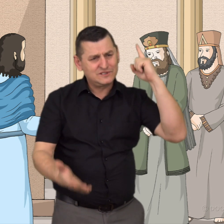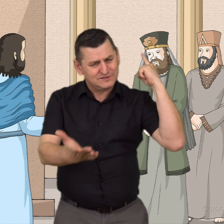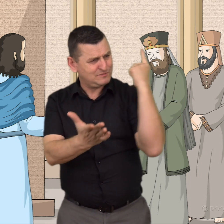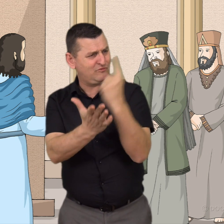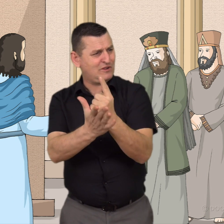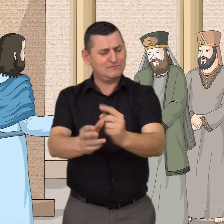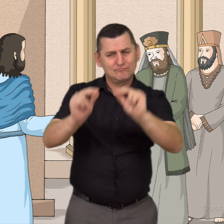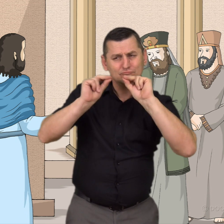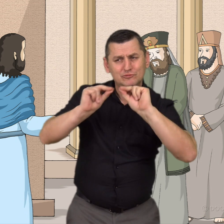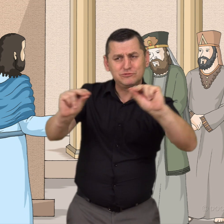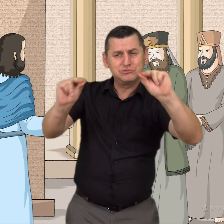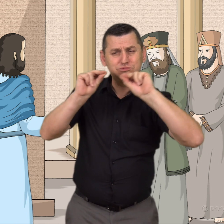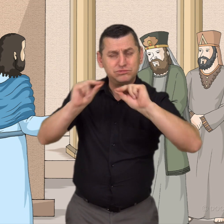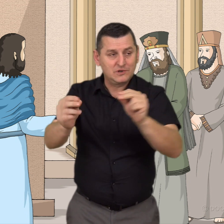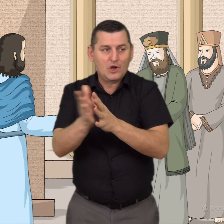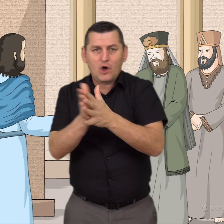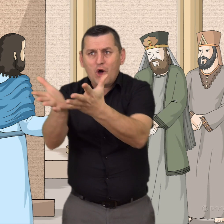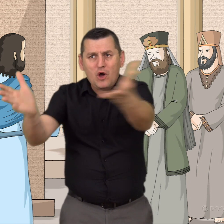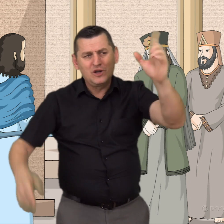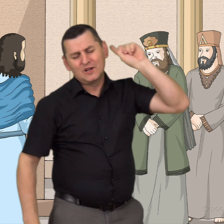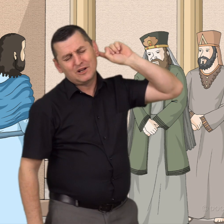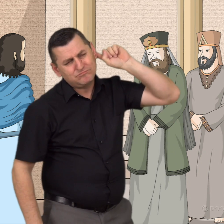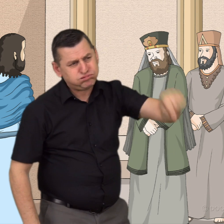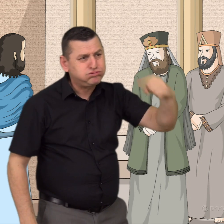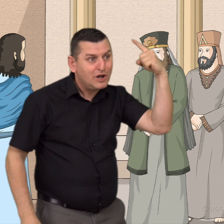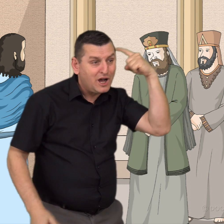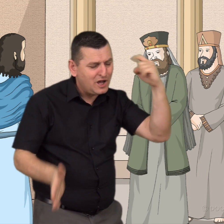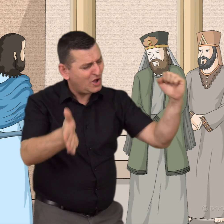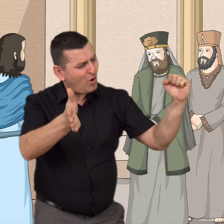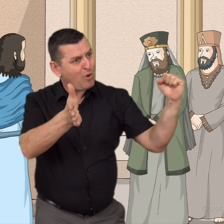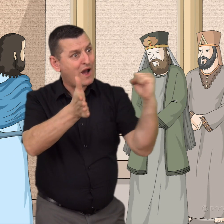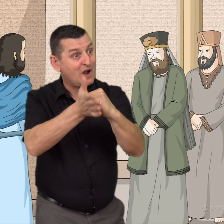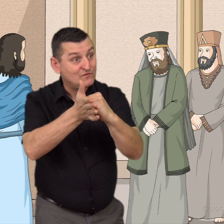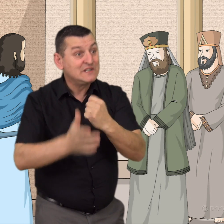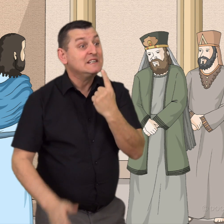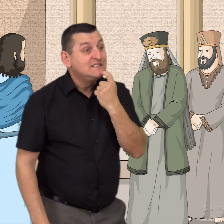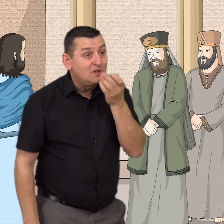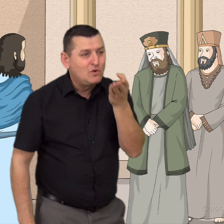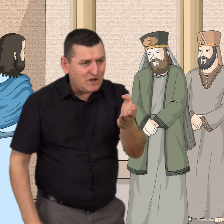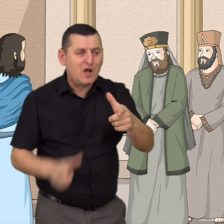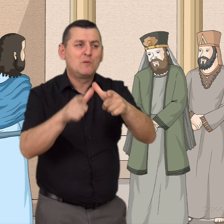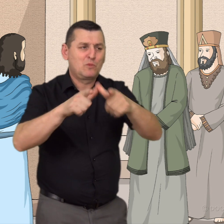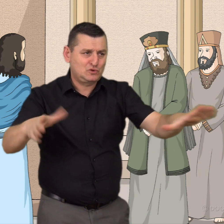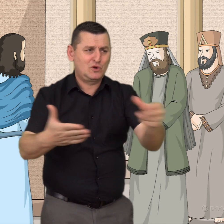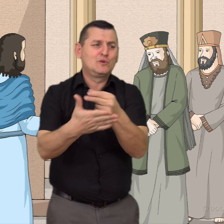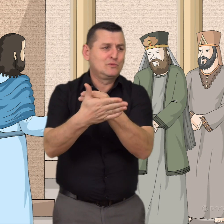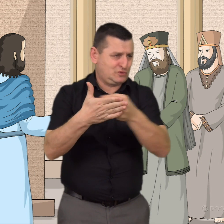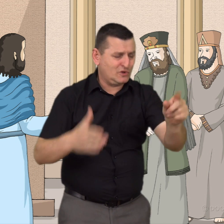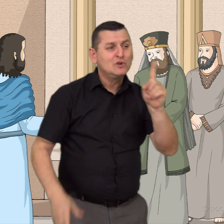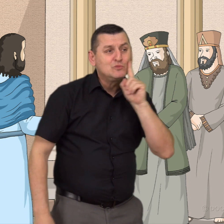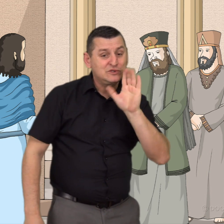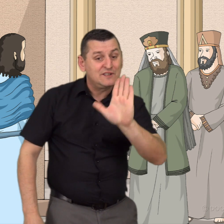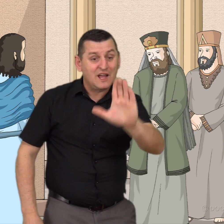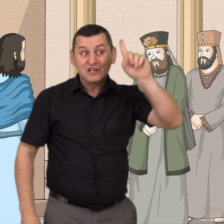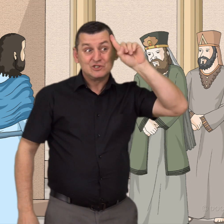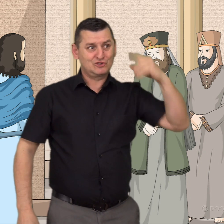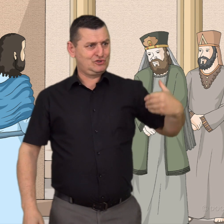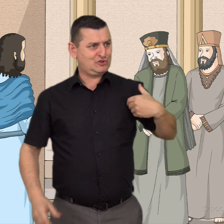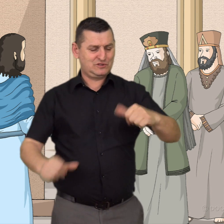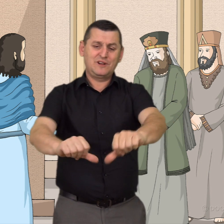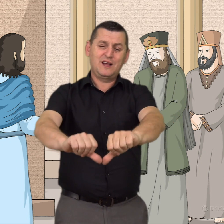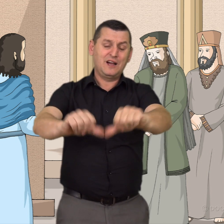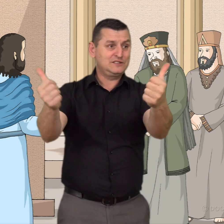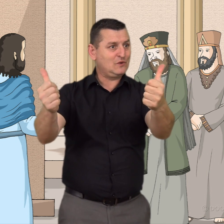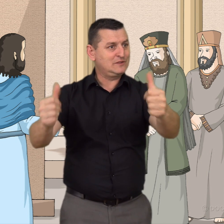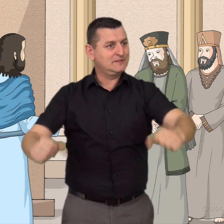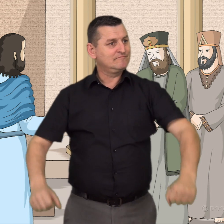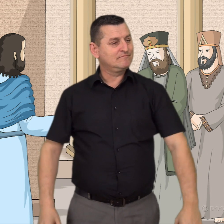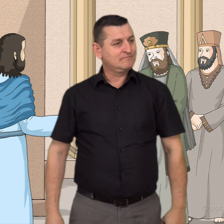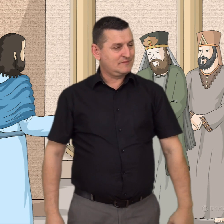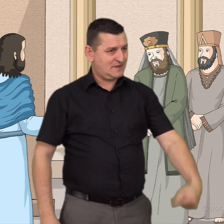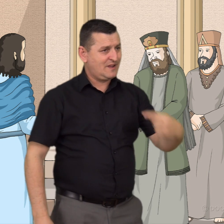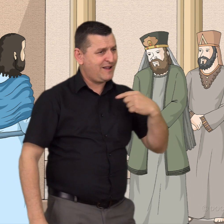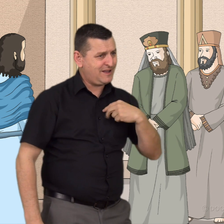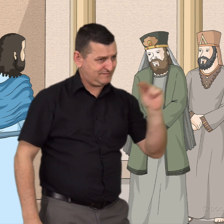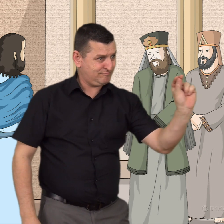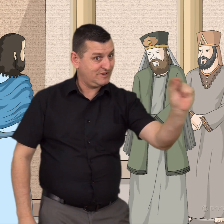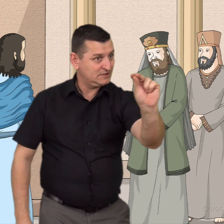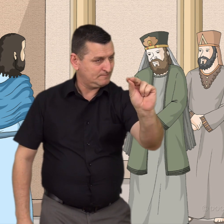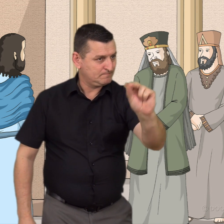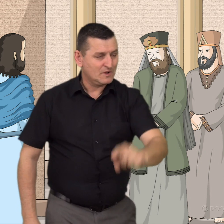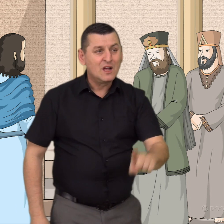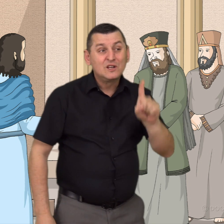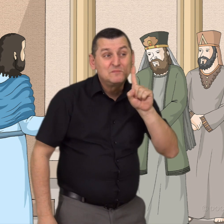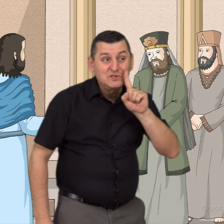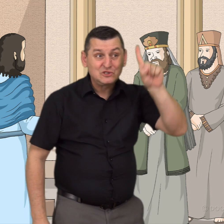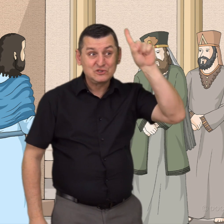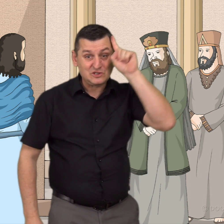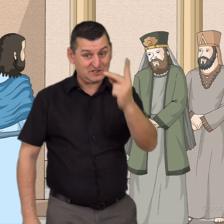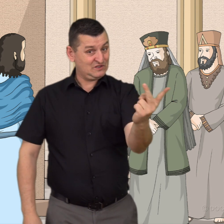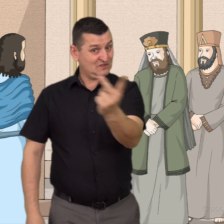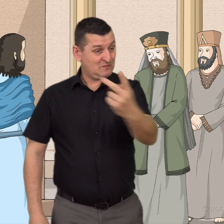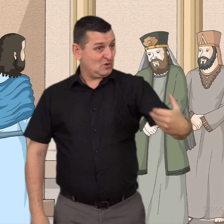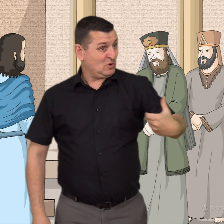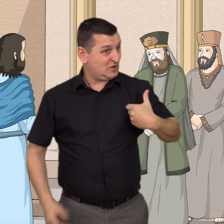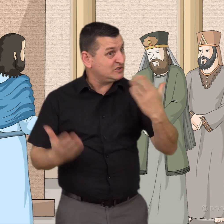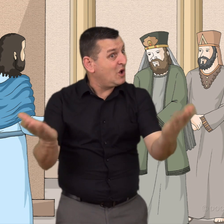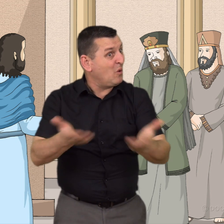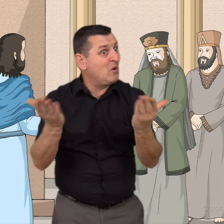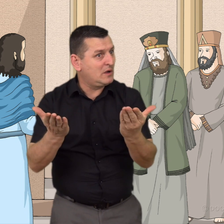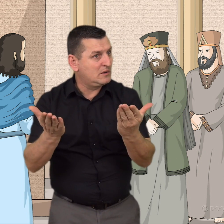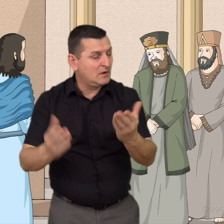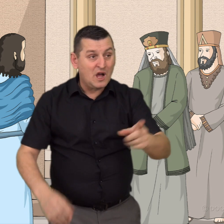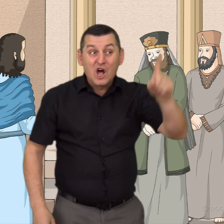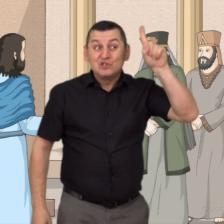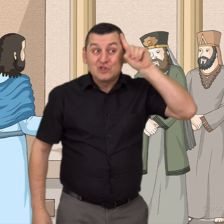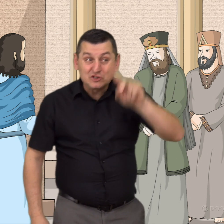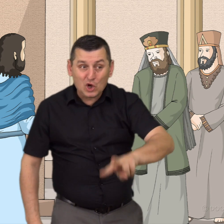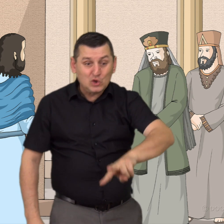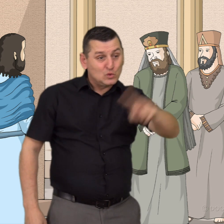but it was not this way from the beginning.